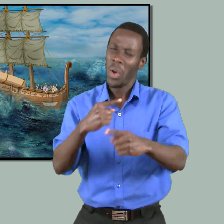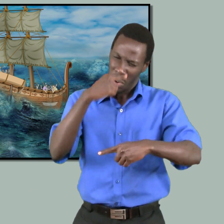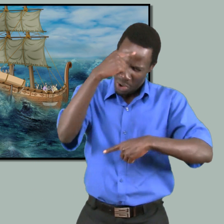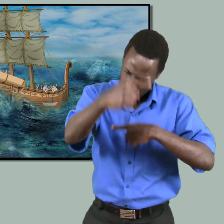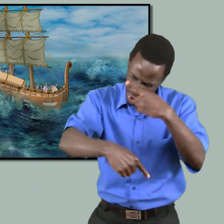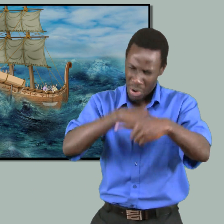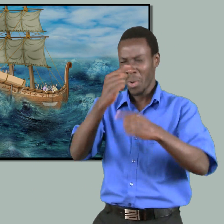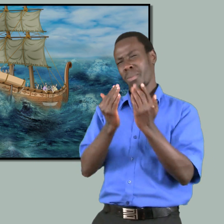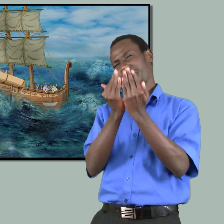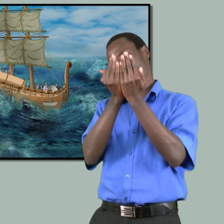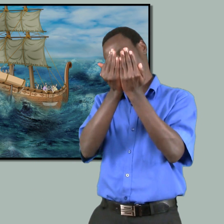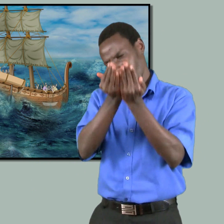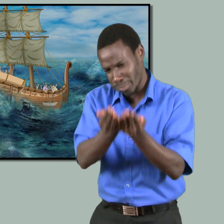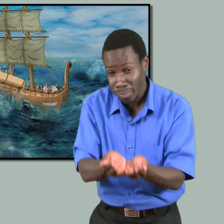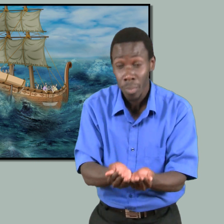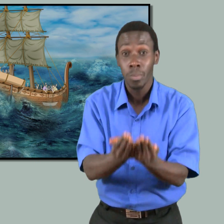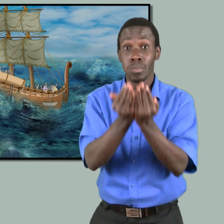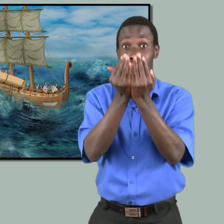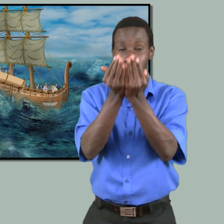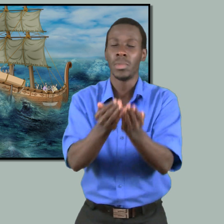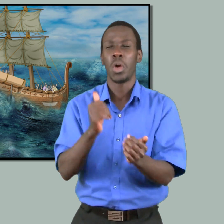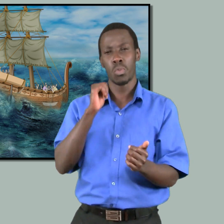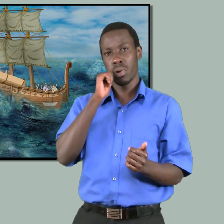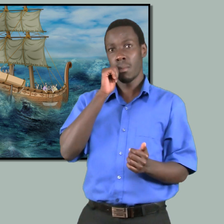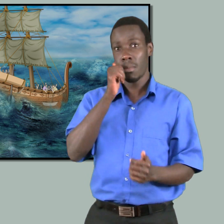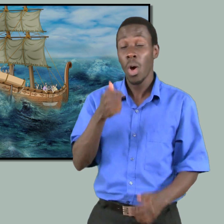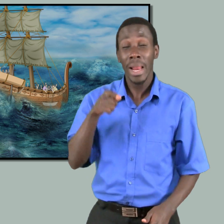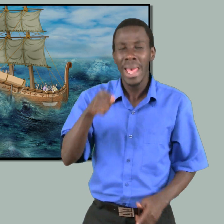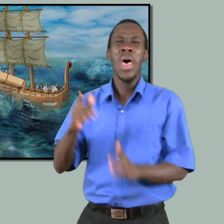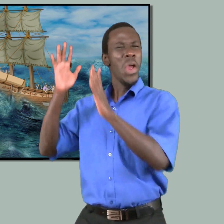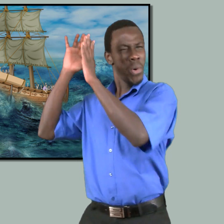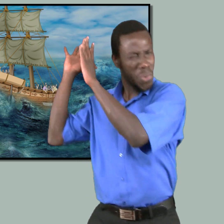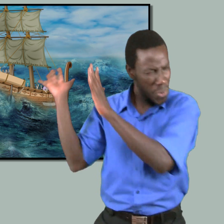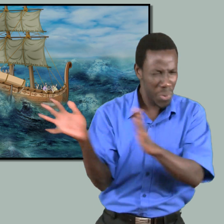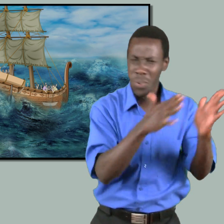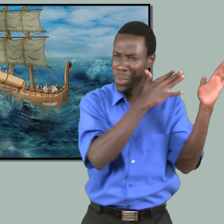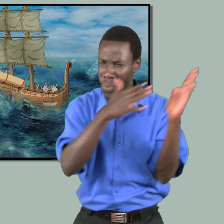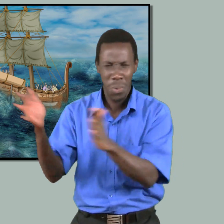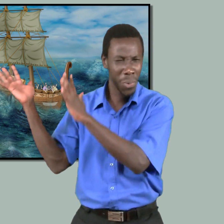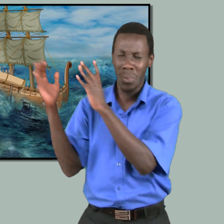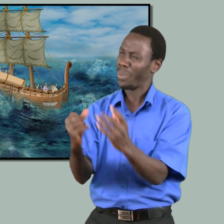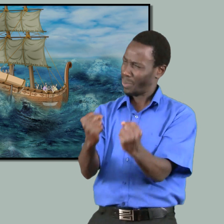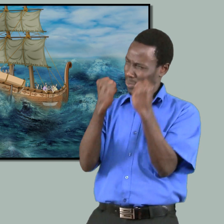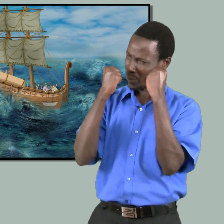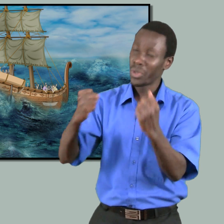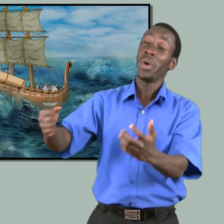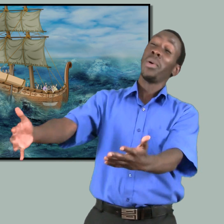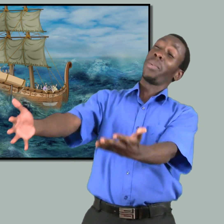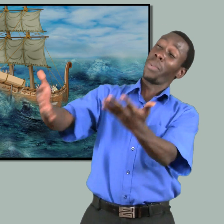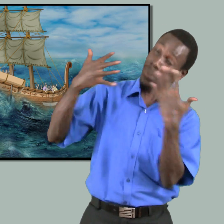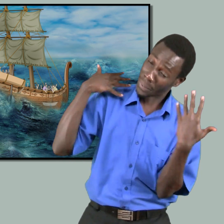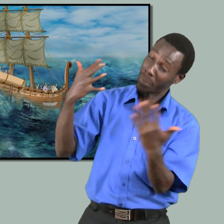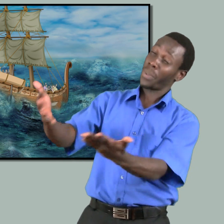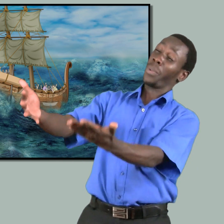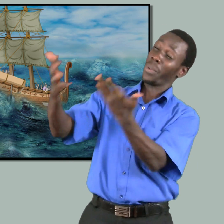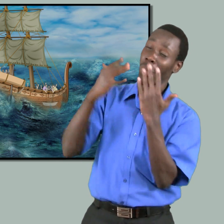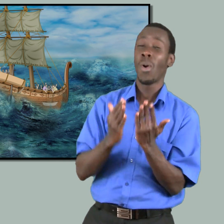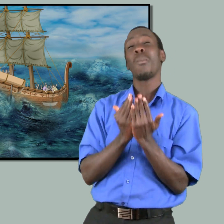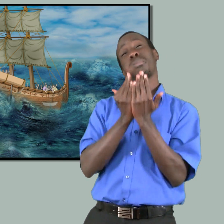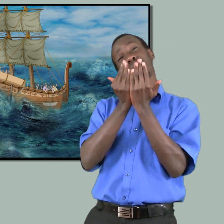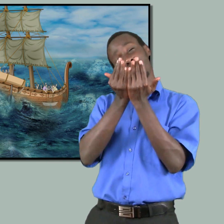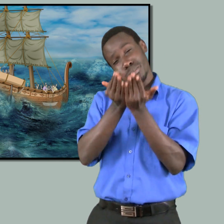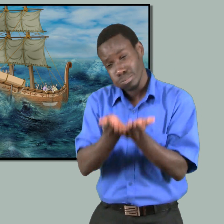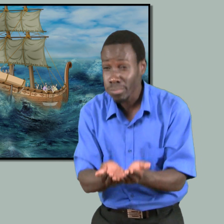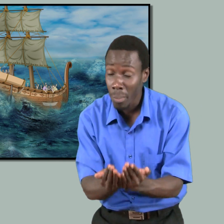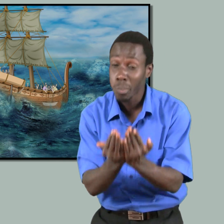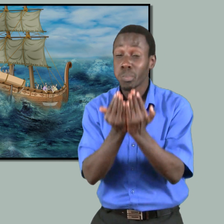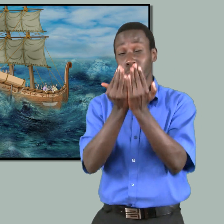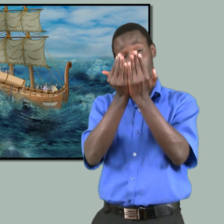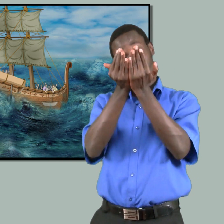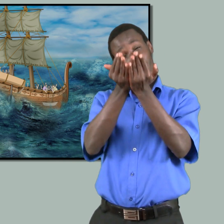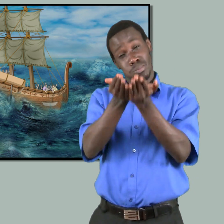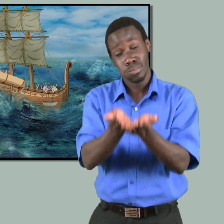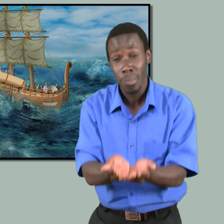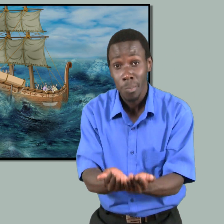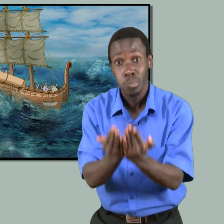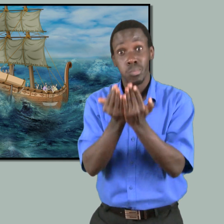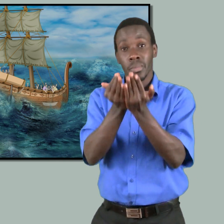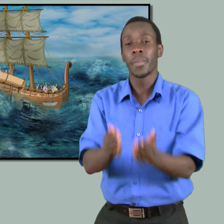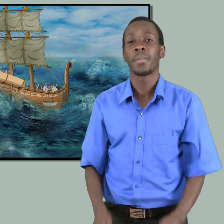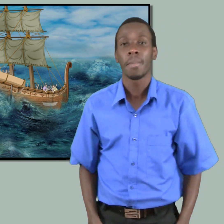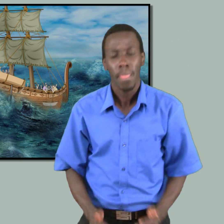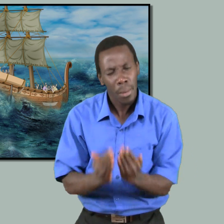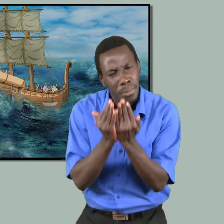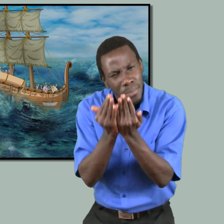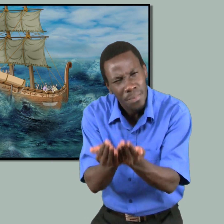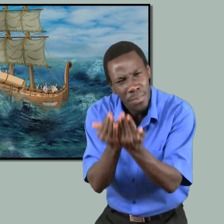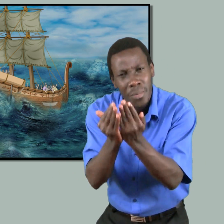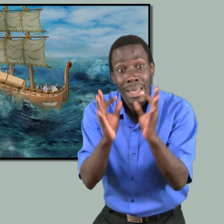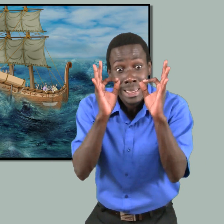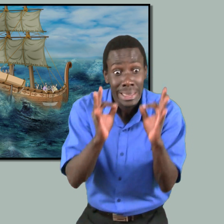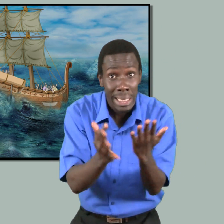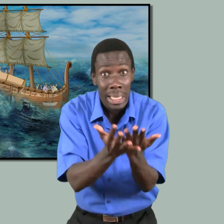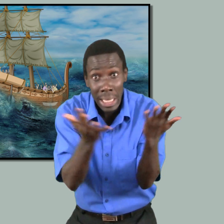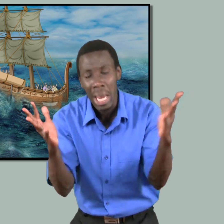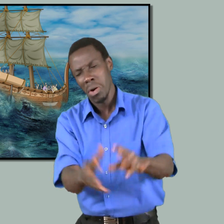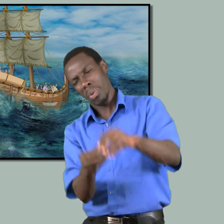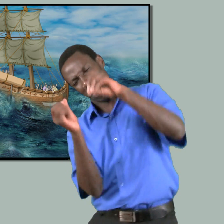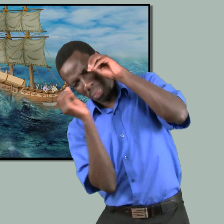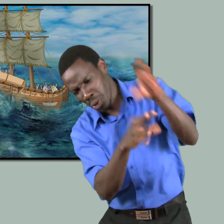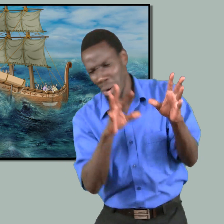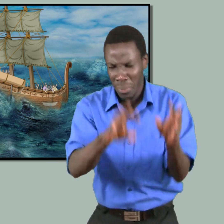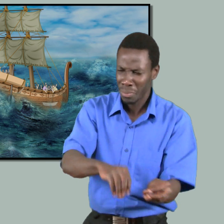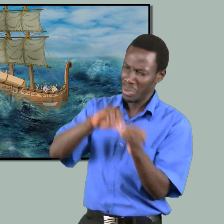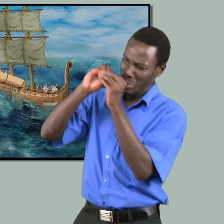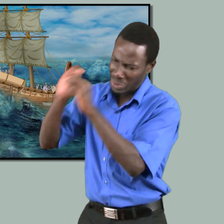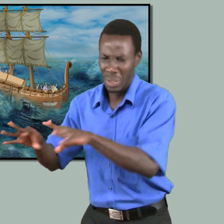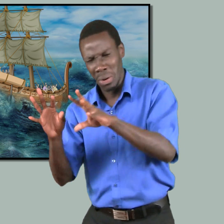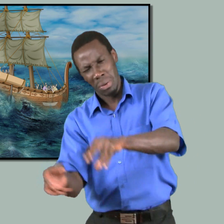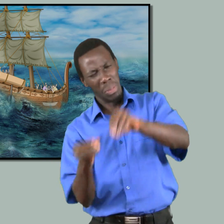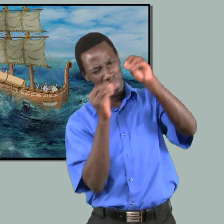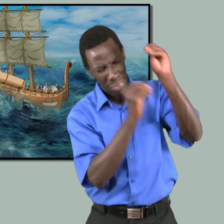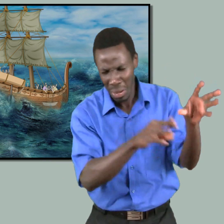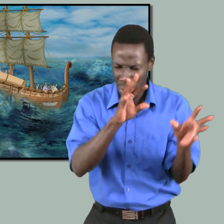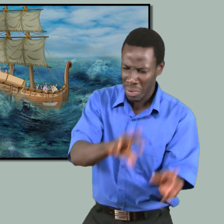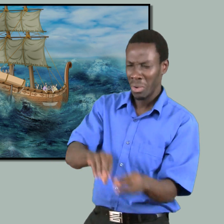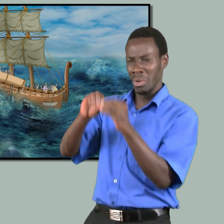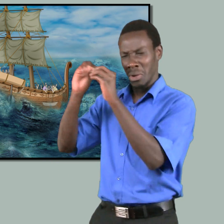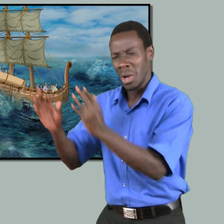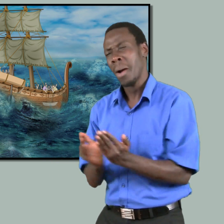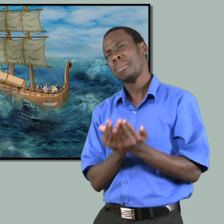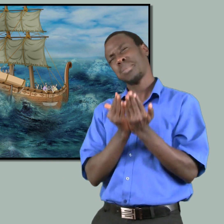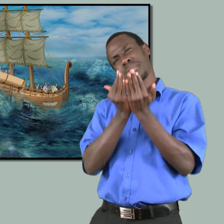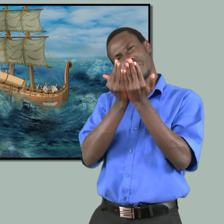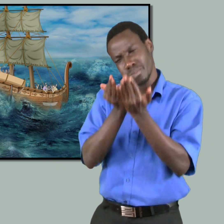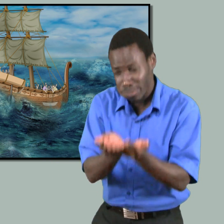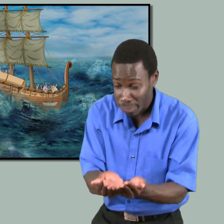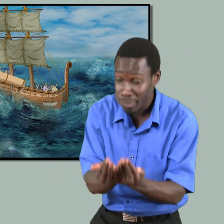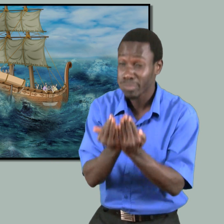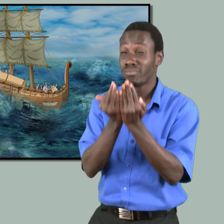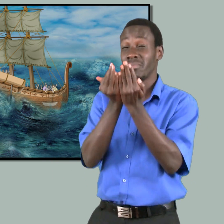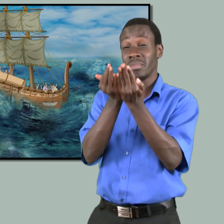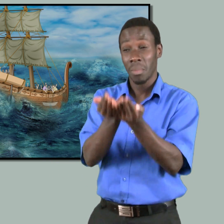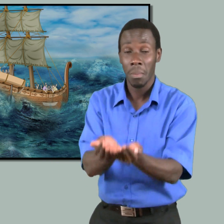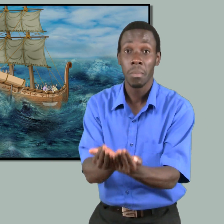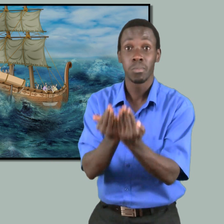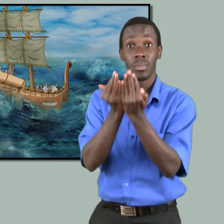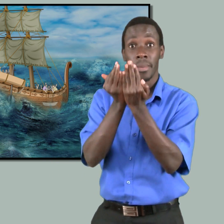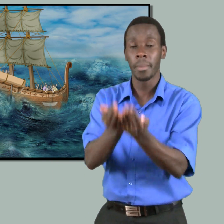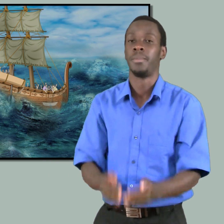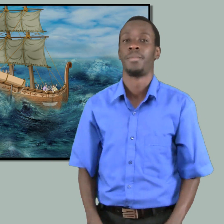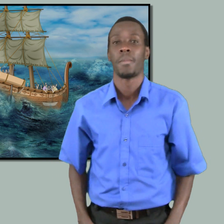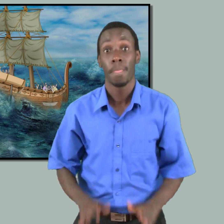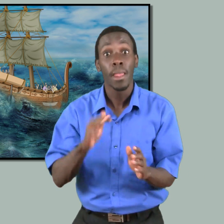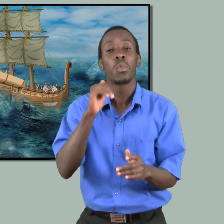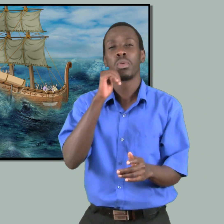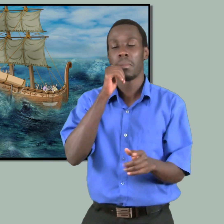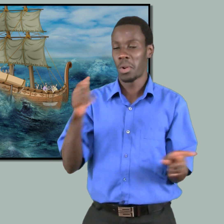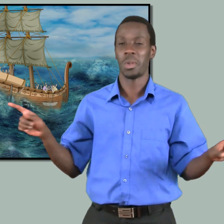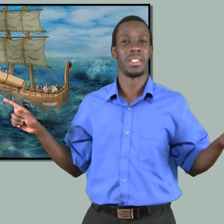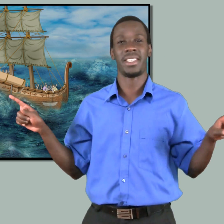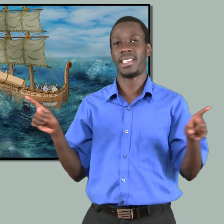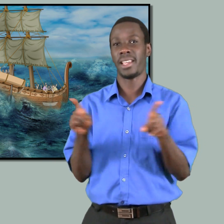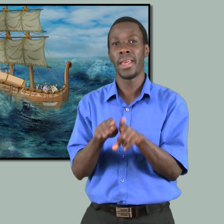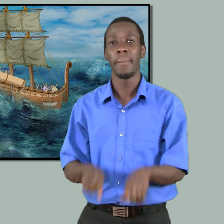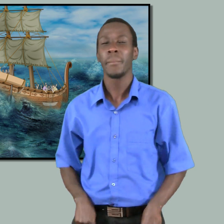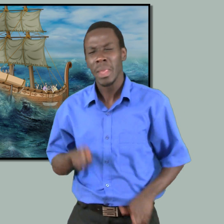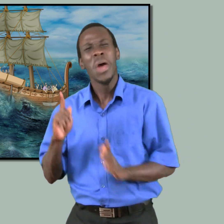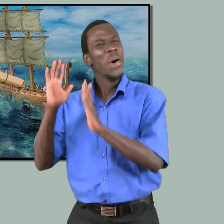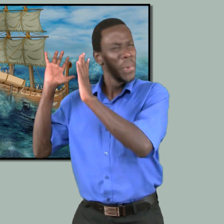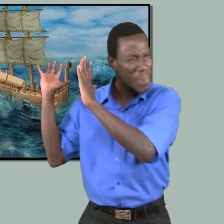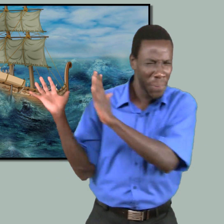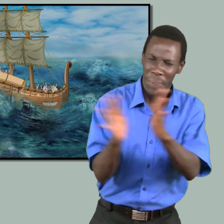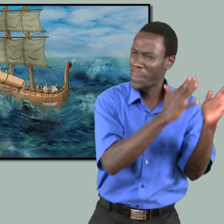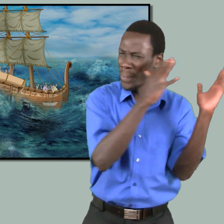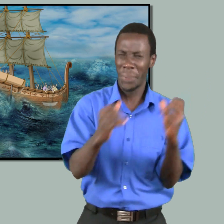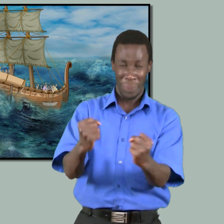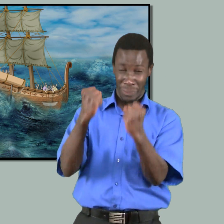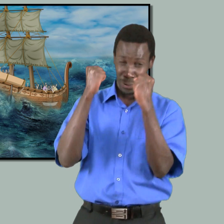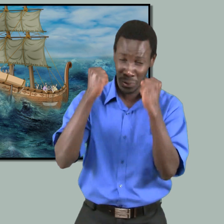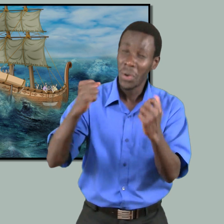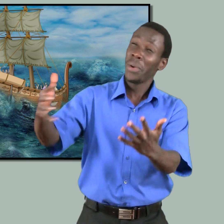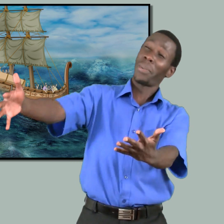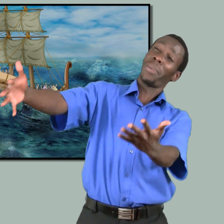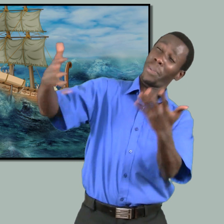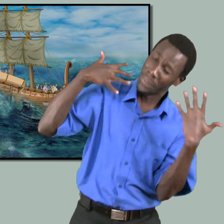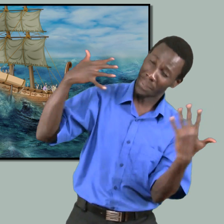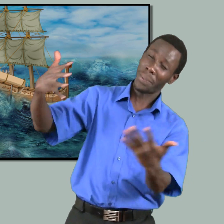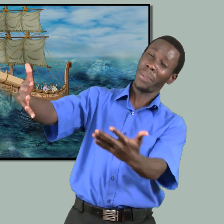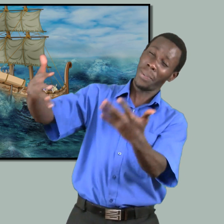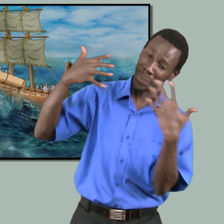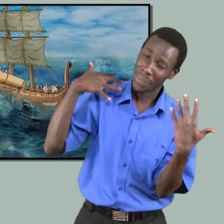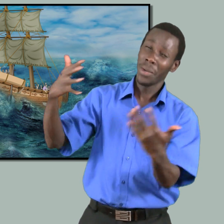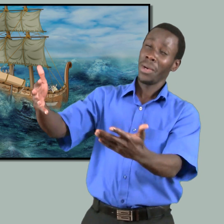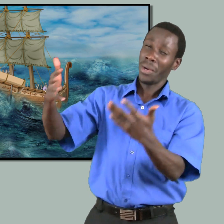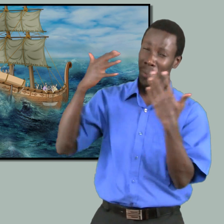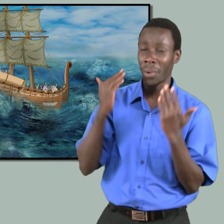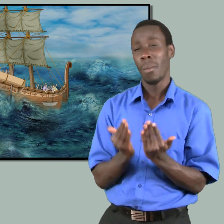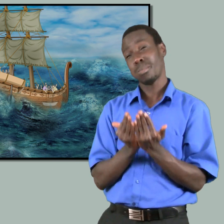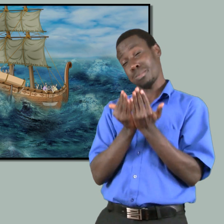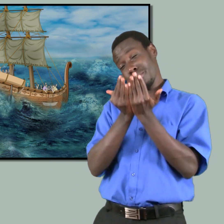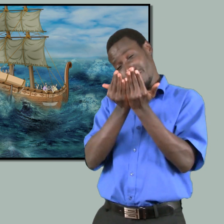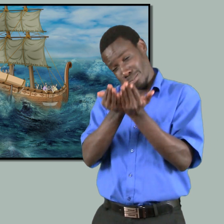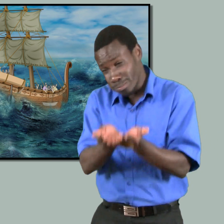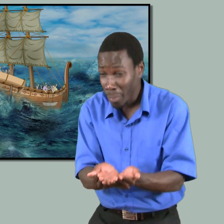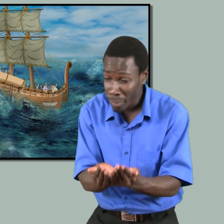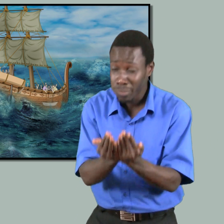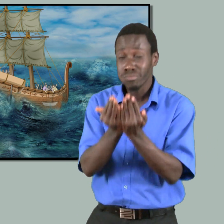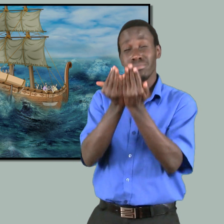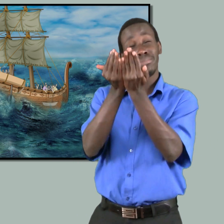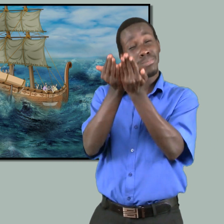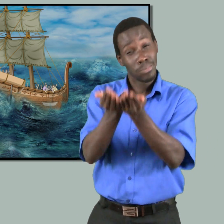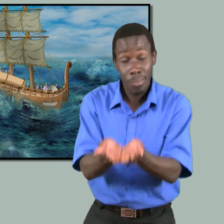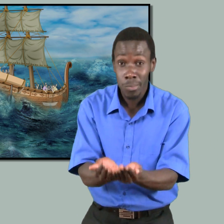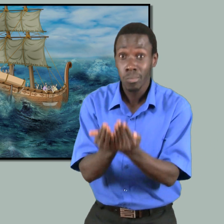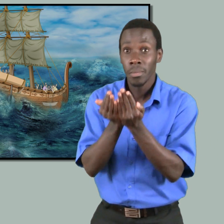We were tossed so violently that the next day the men began to jettison the cargo.